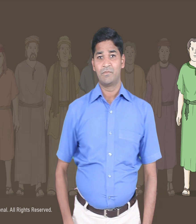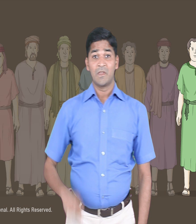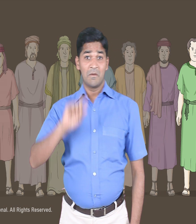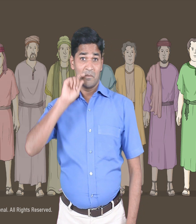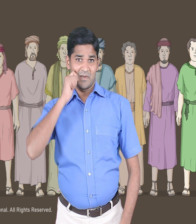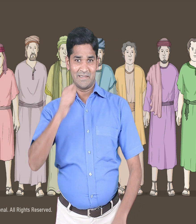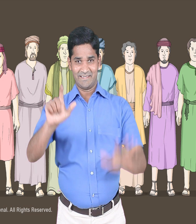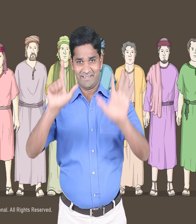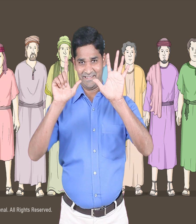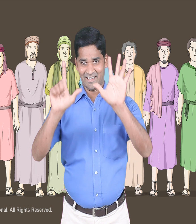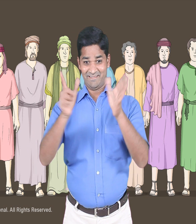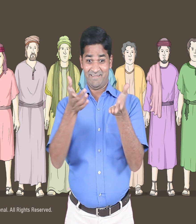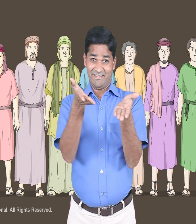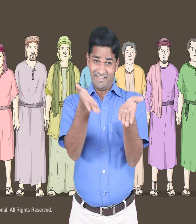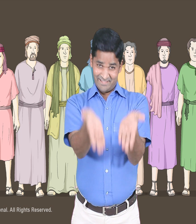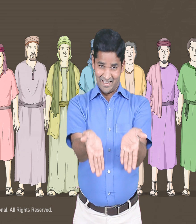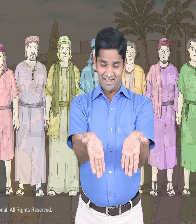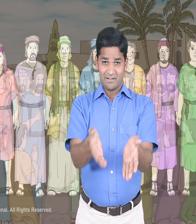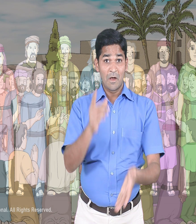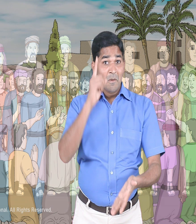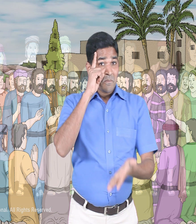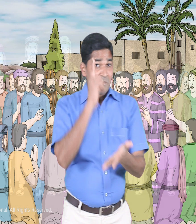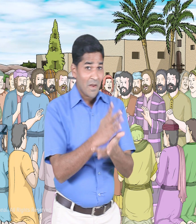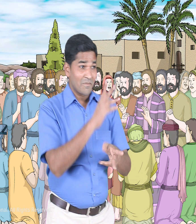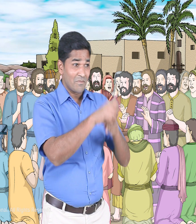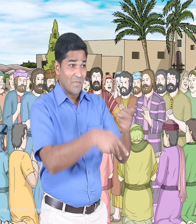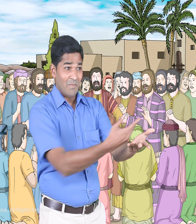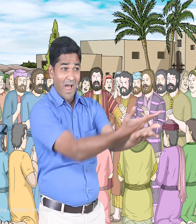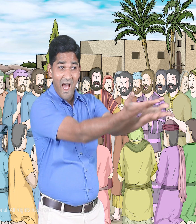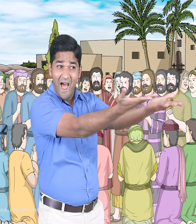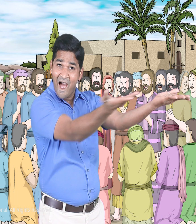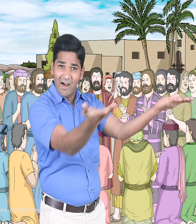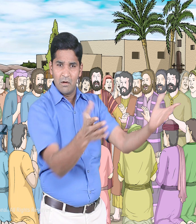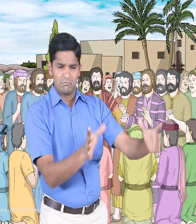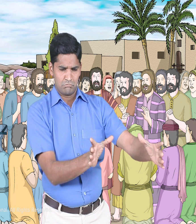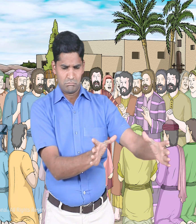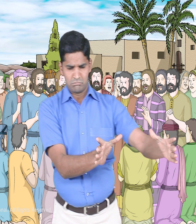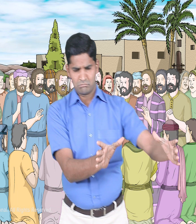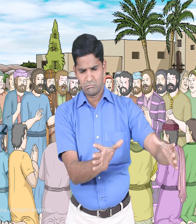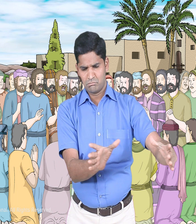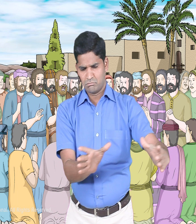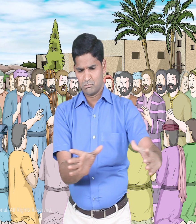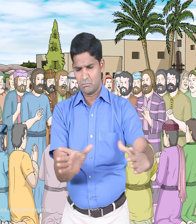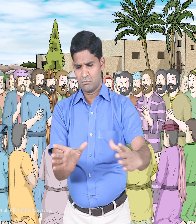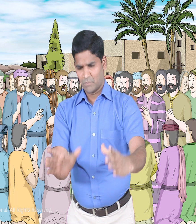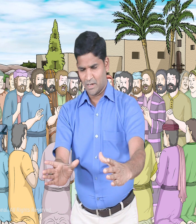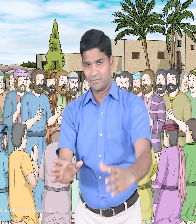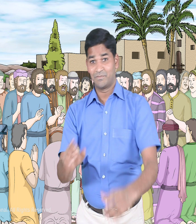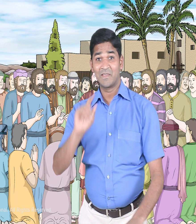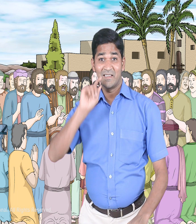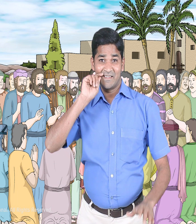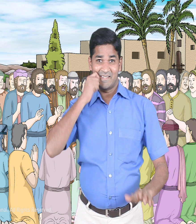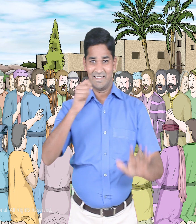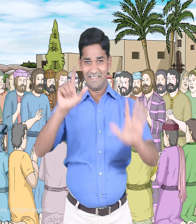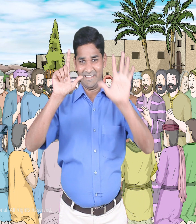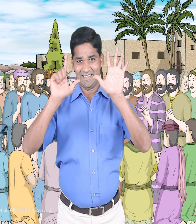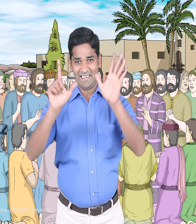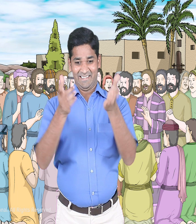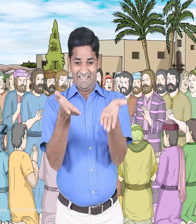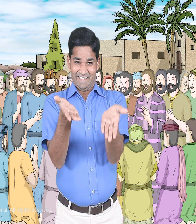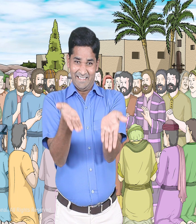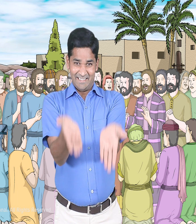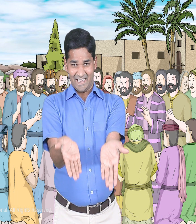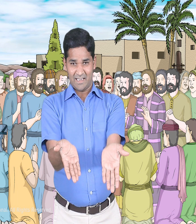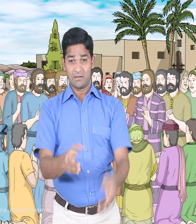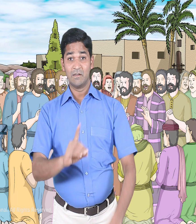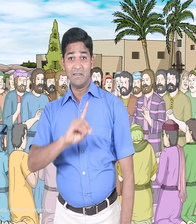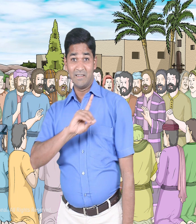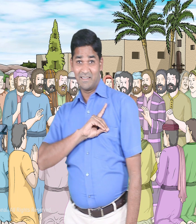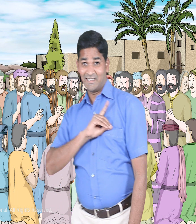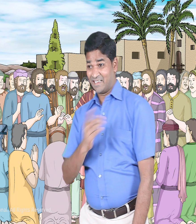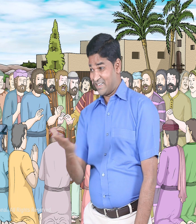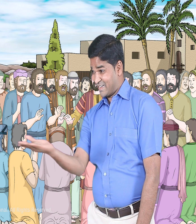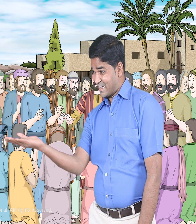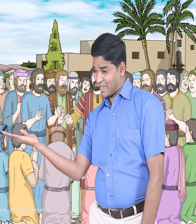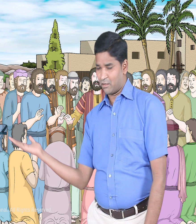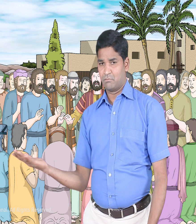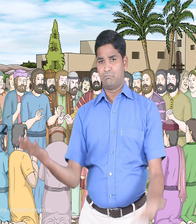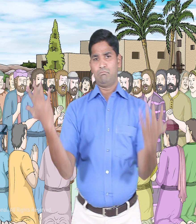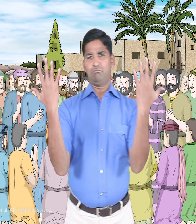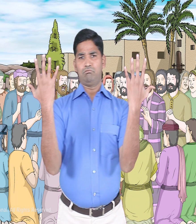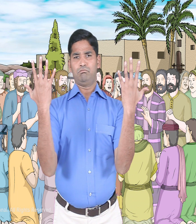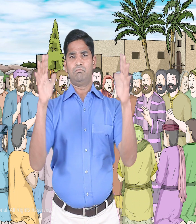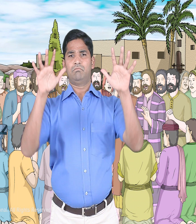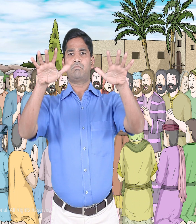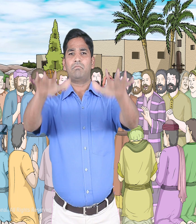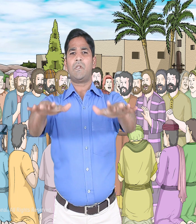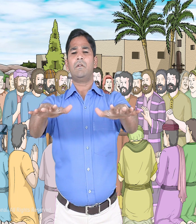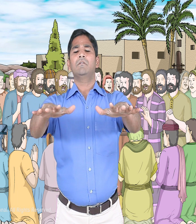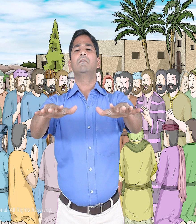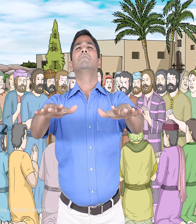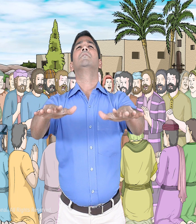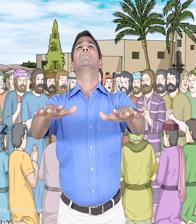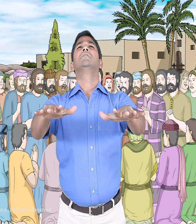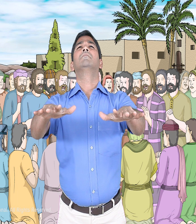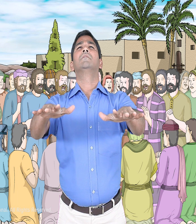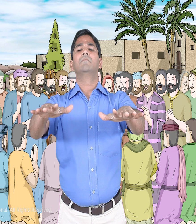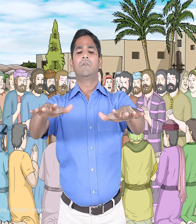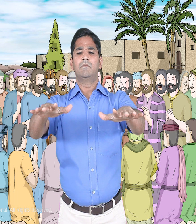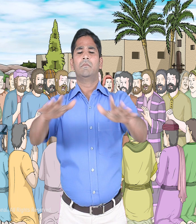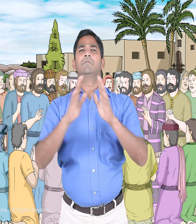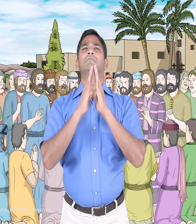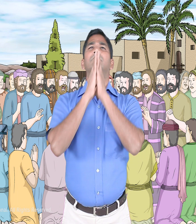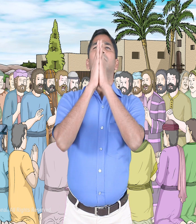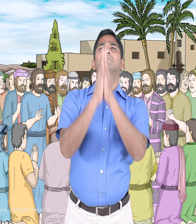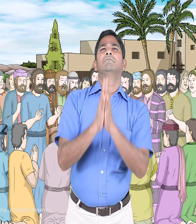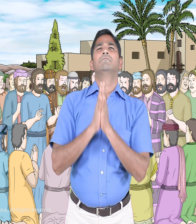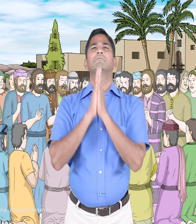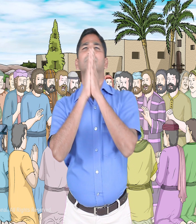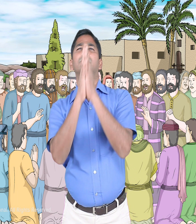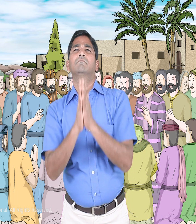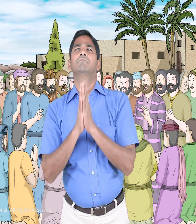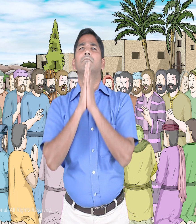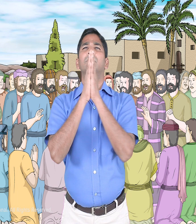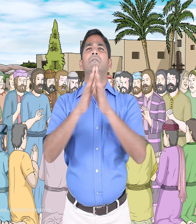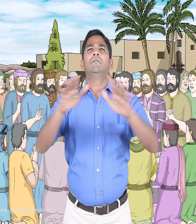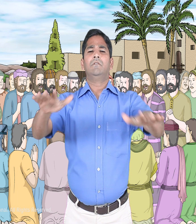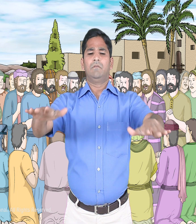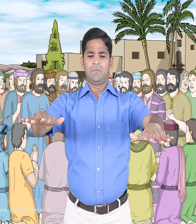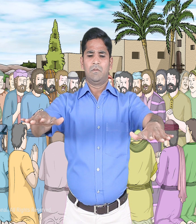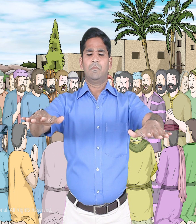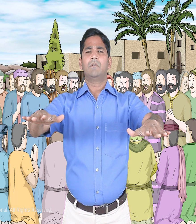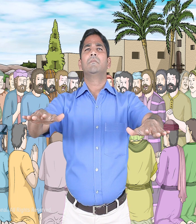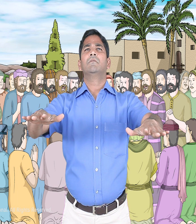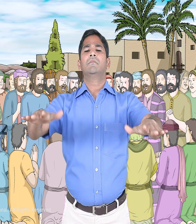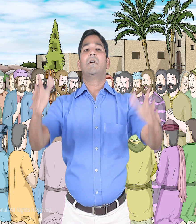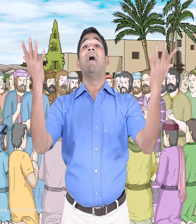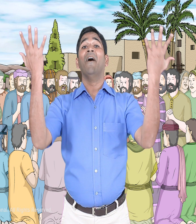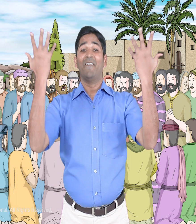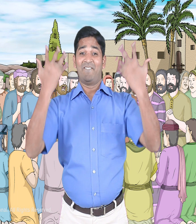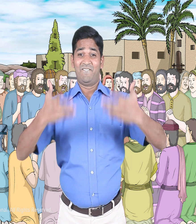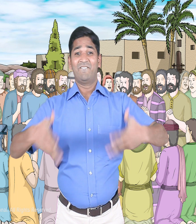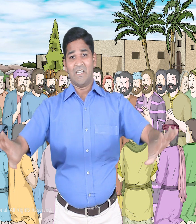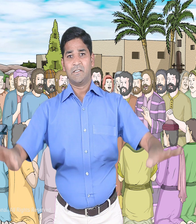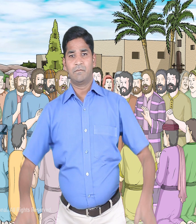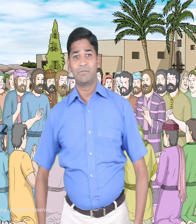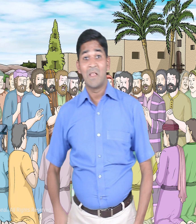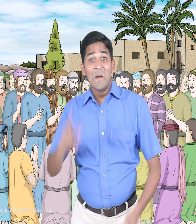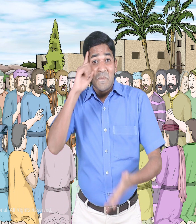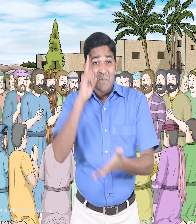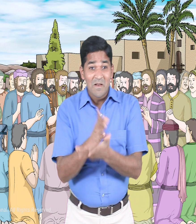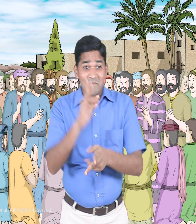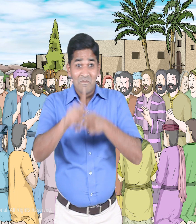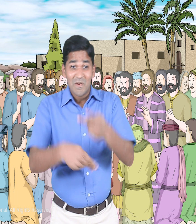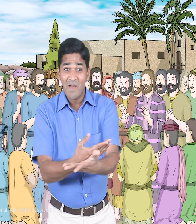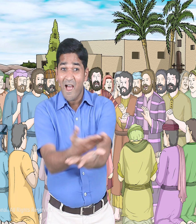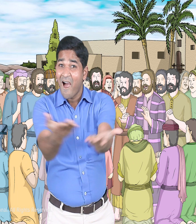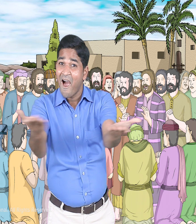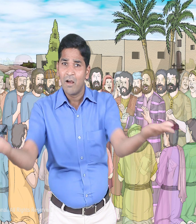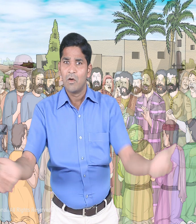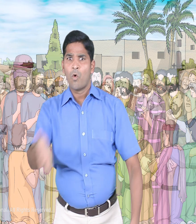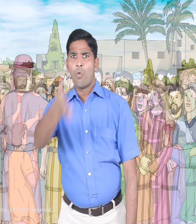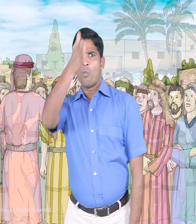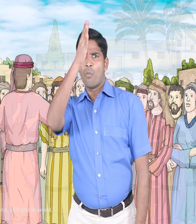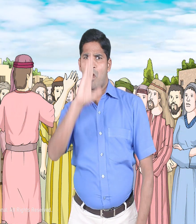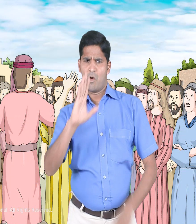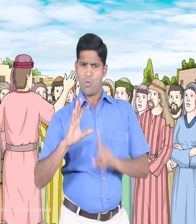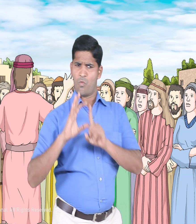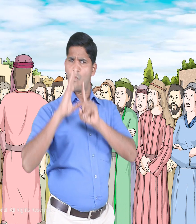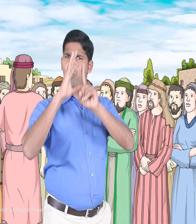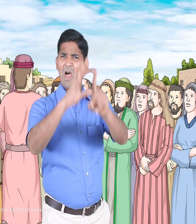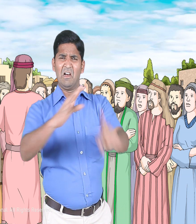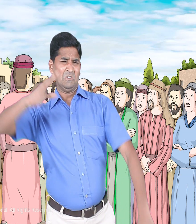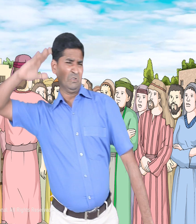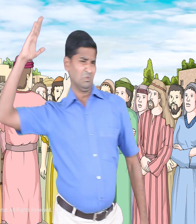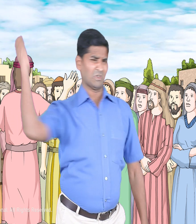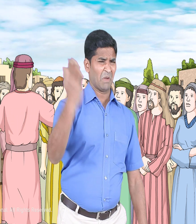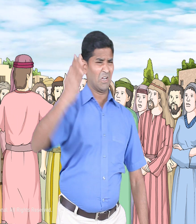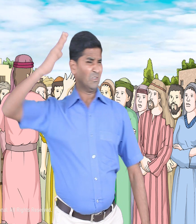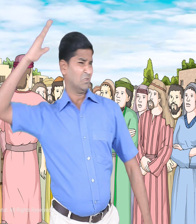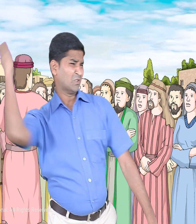They presented these seven to the apostles, who prayed and laid their hands on them.